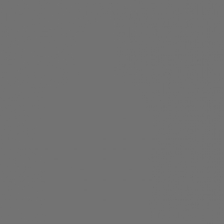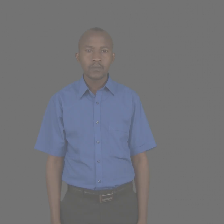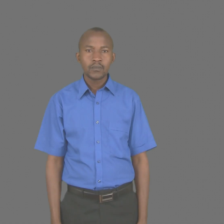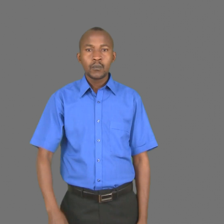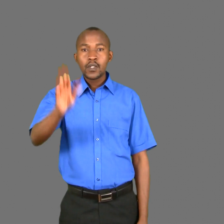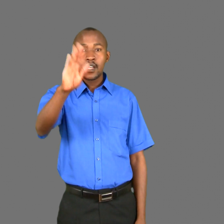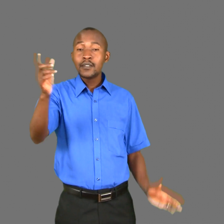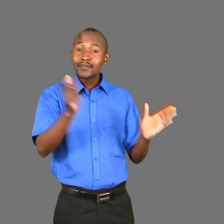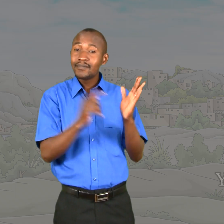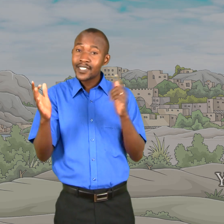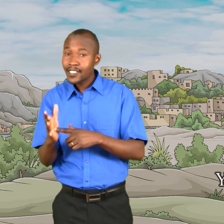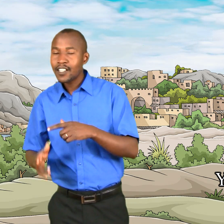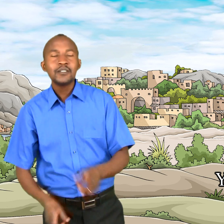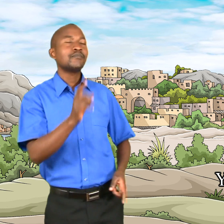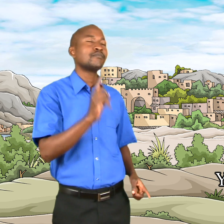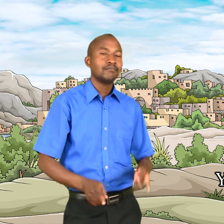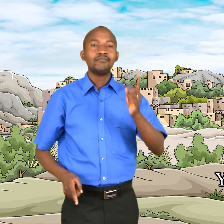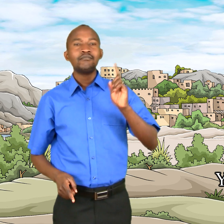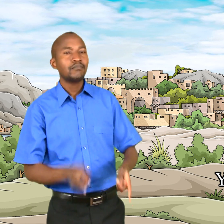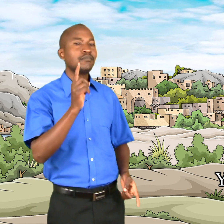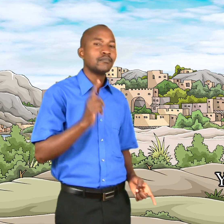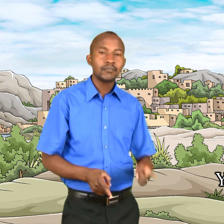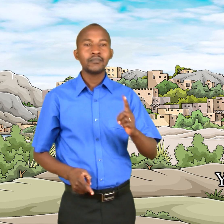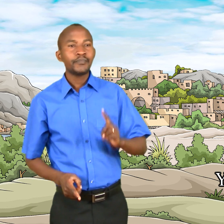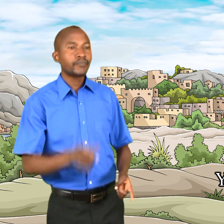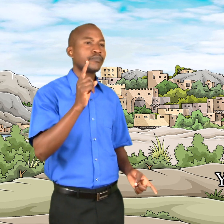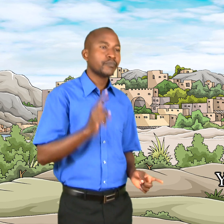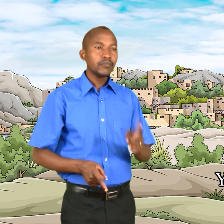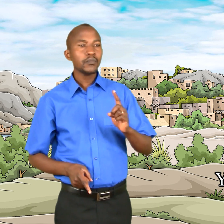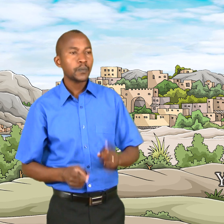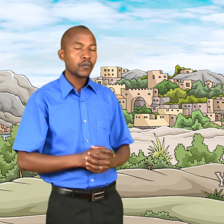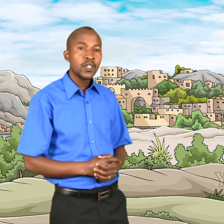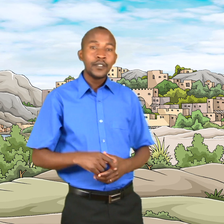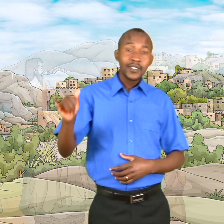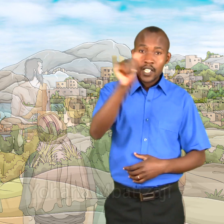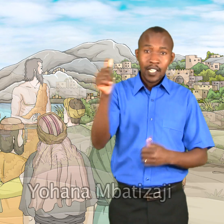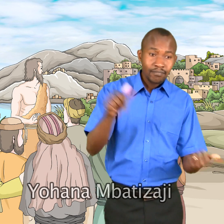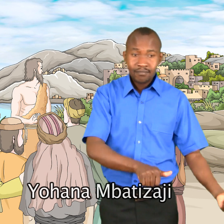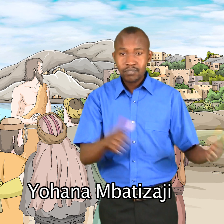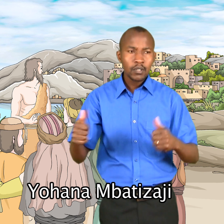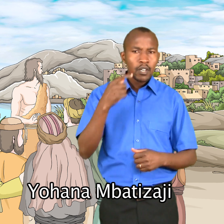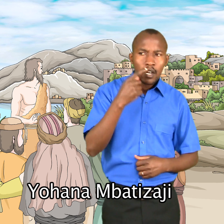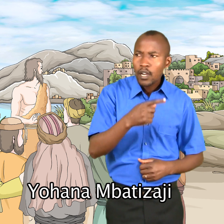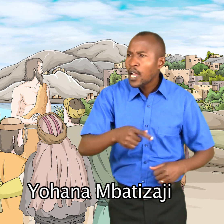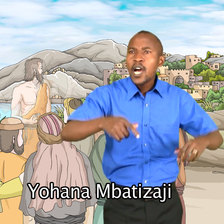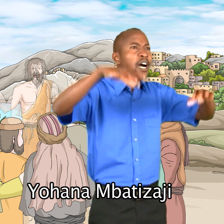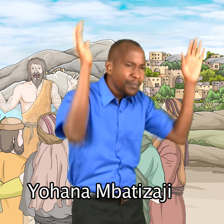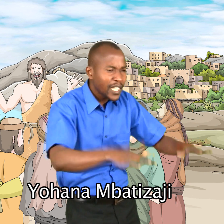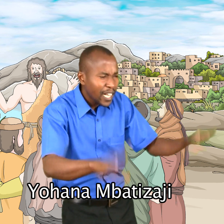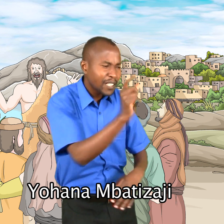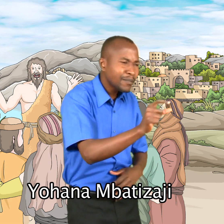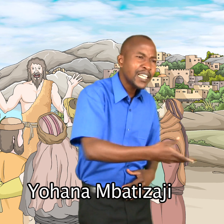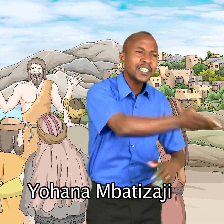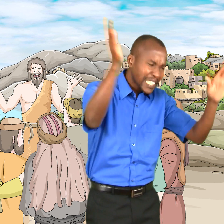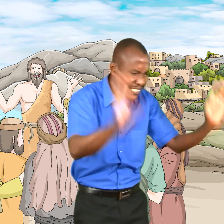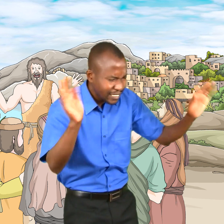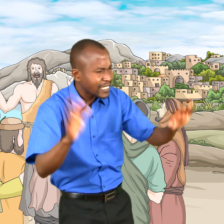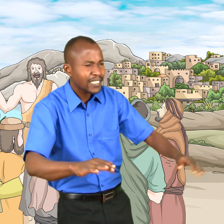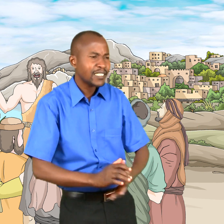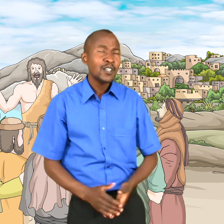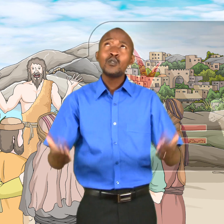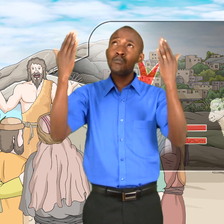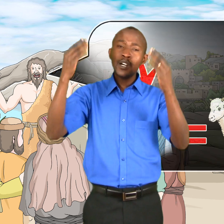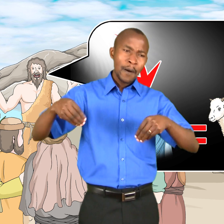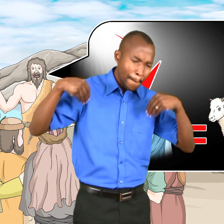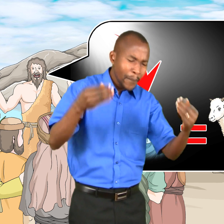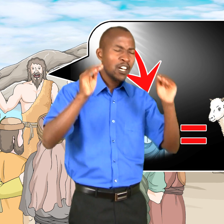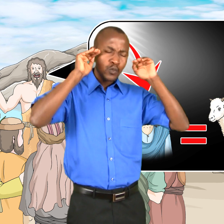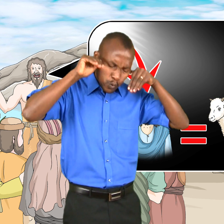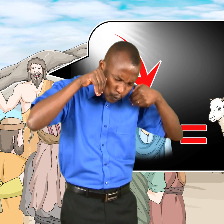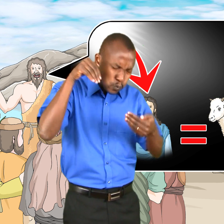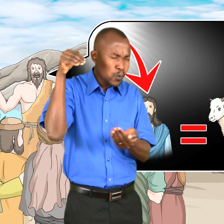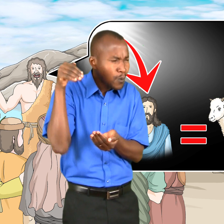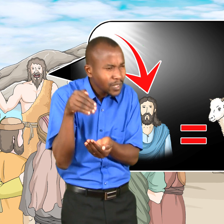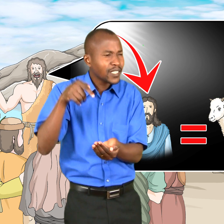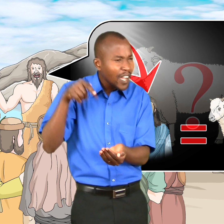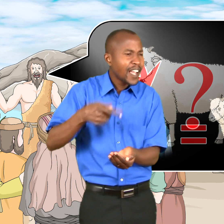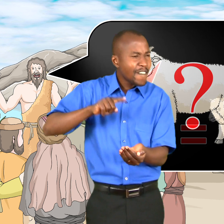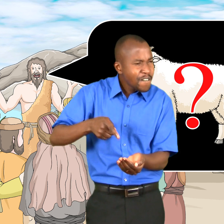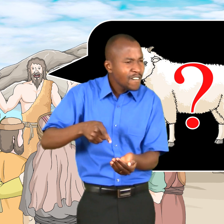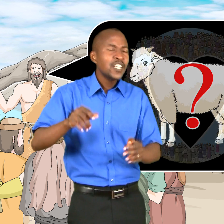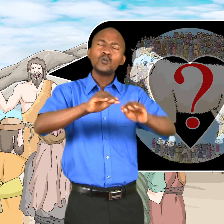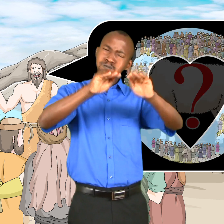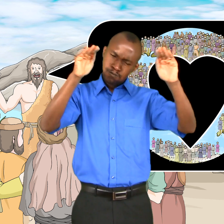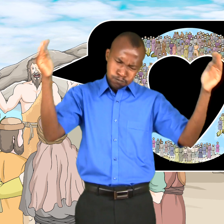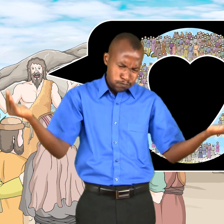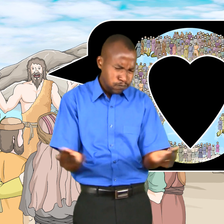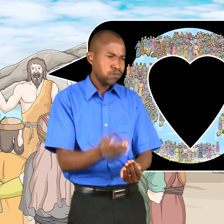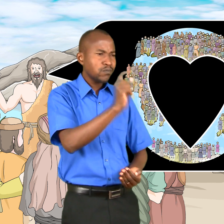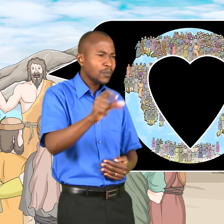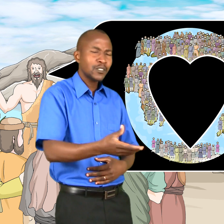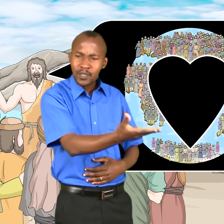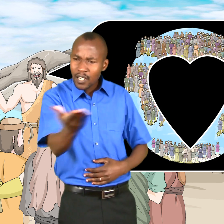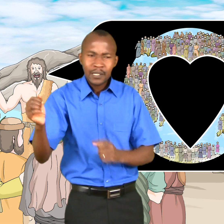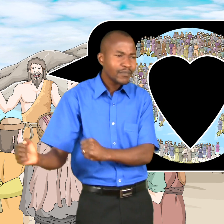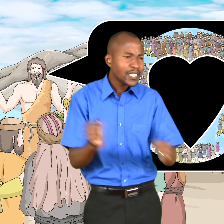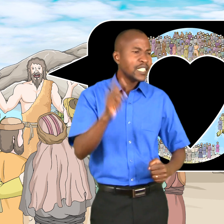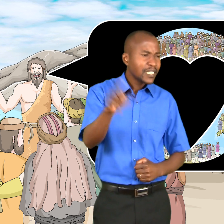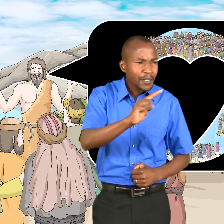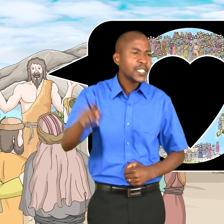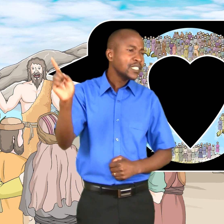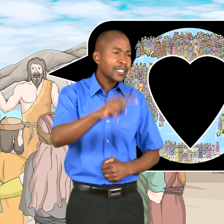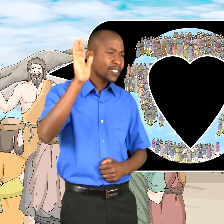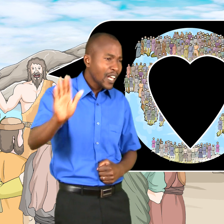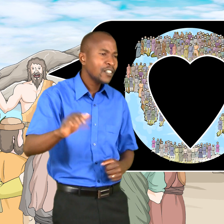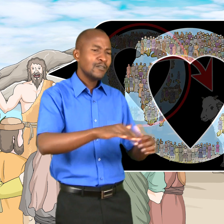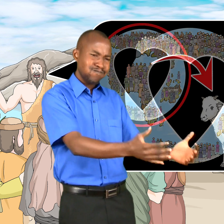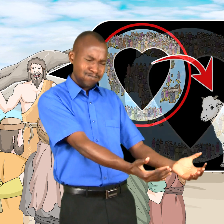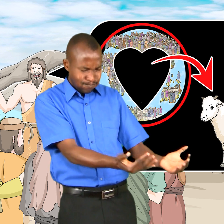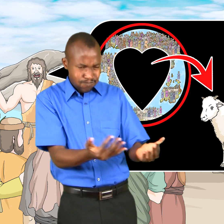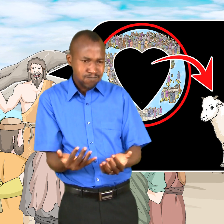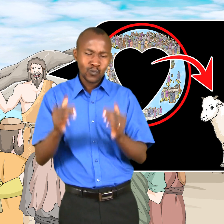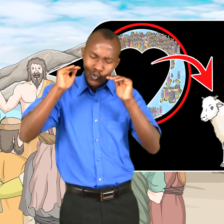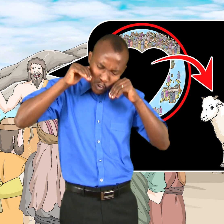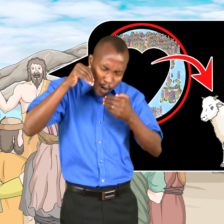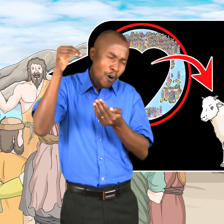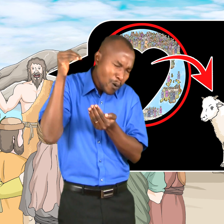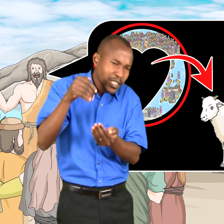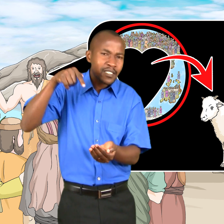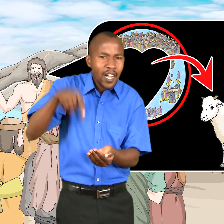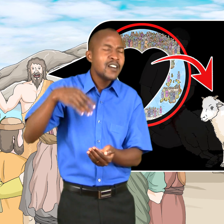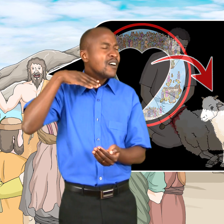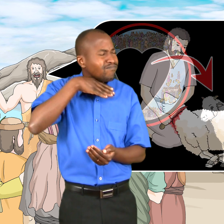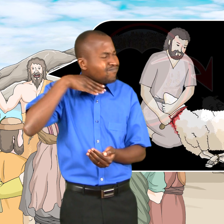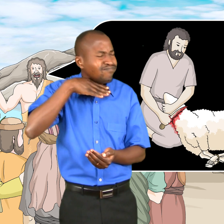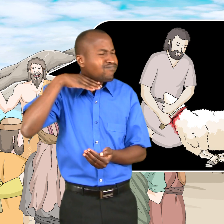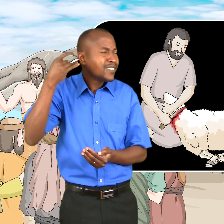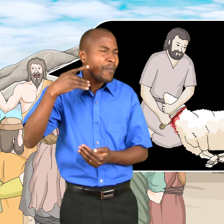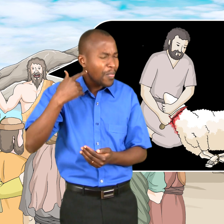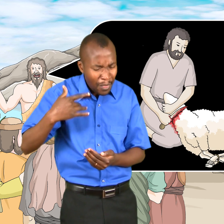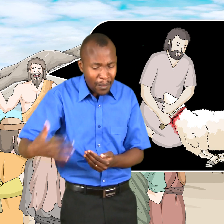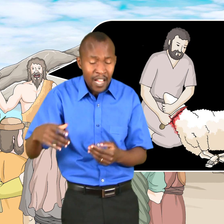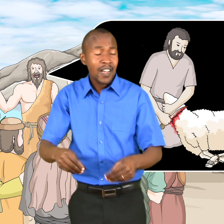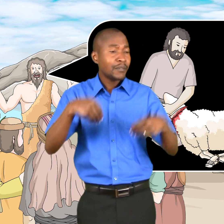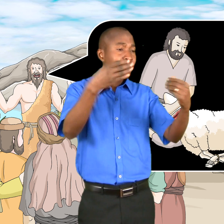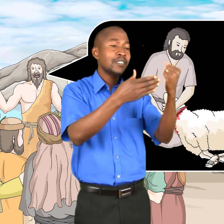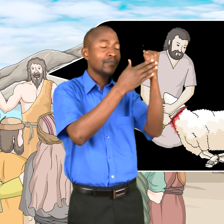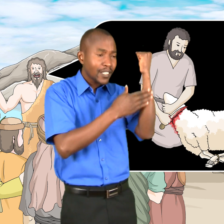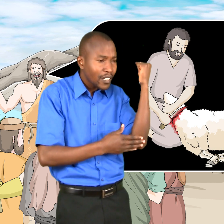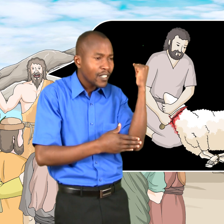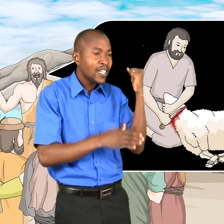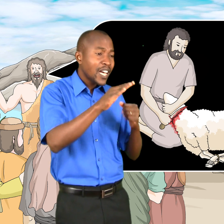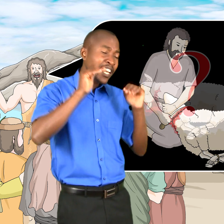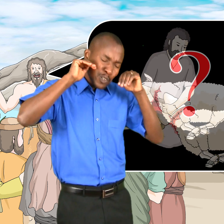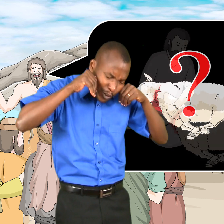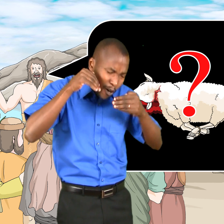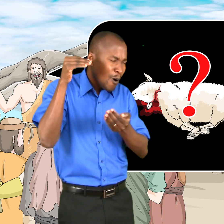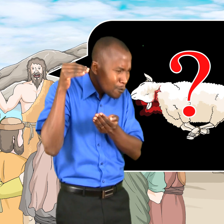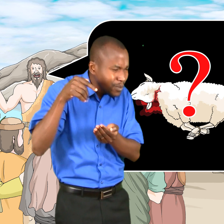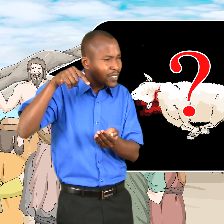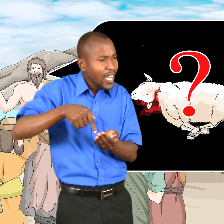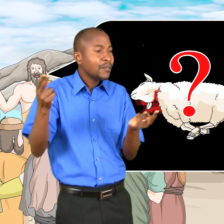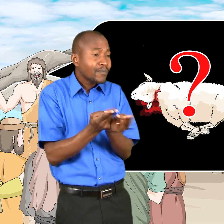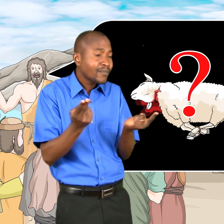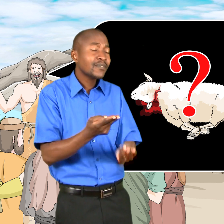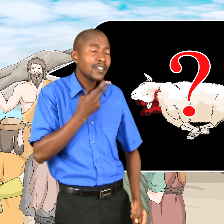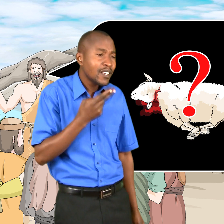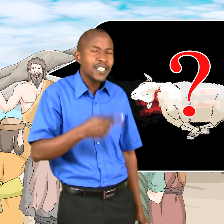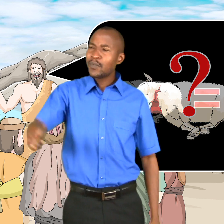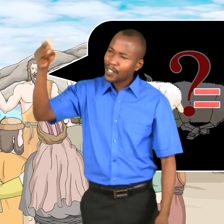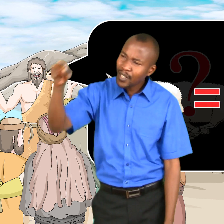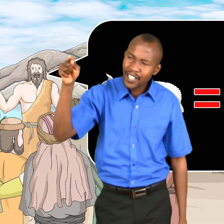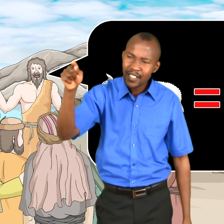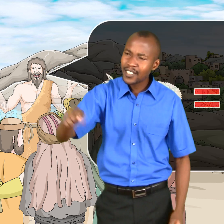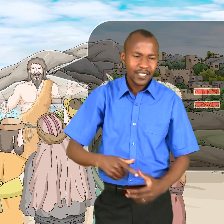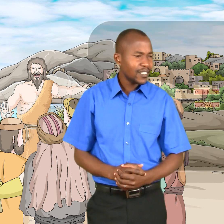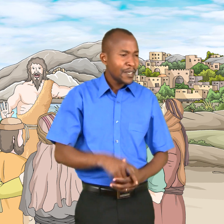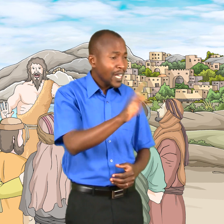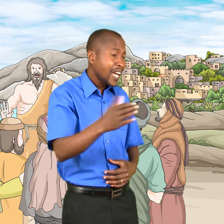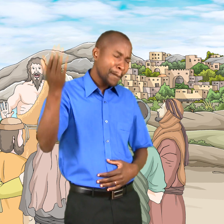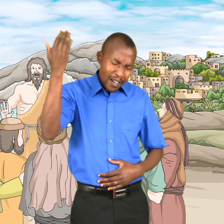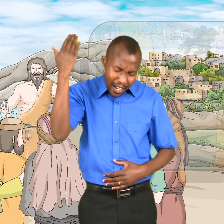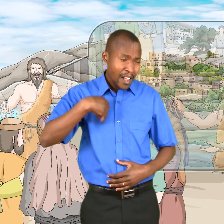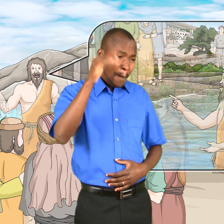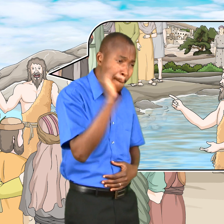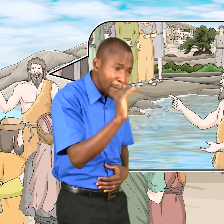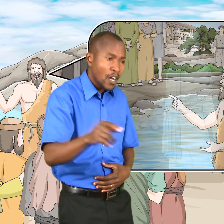The next day John saw Jesus coming toward him and said, “Look, the Lamb of God, who takes away the sin of the world!